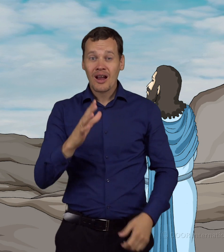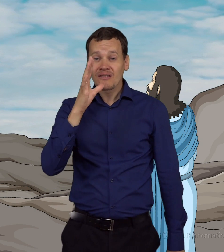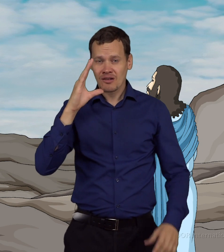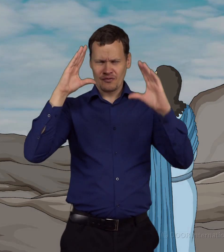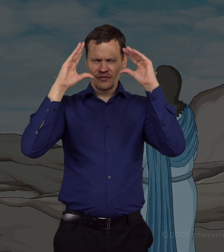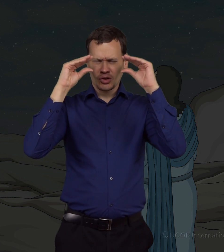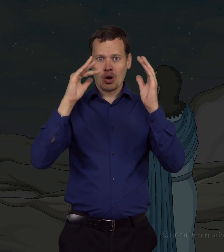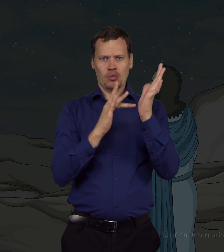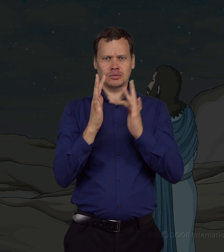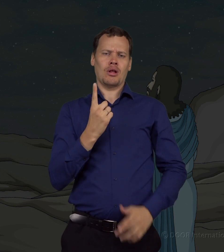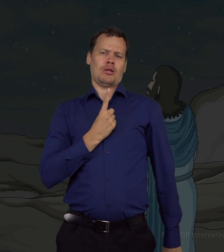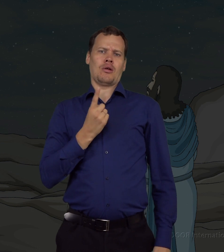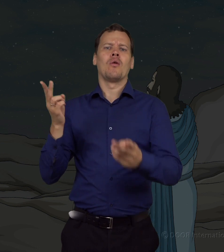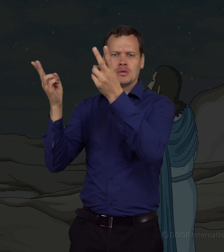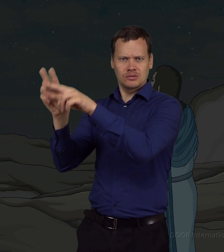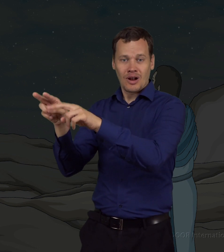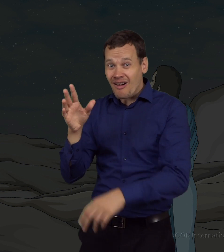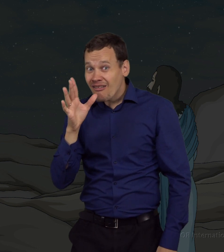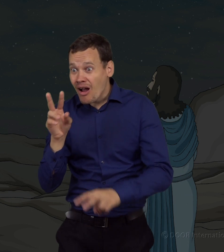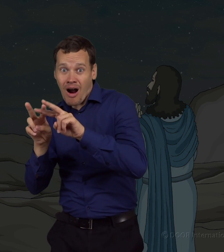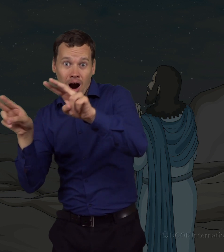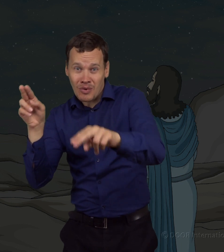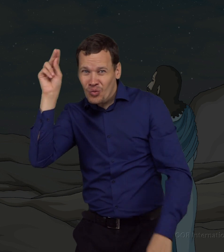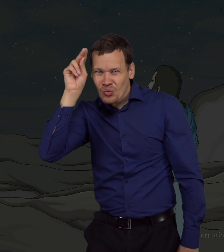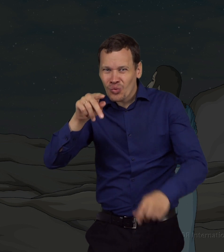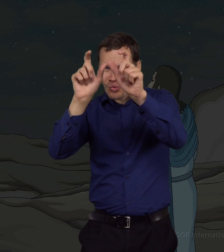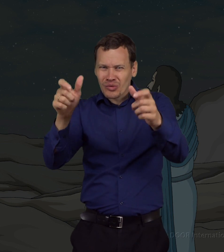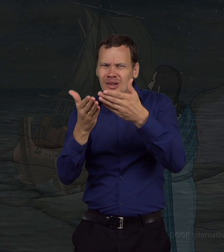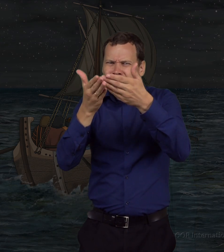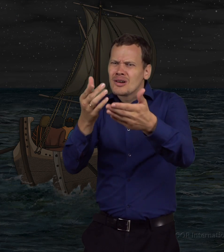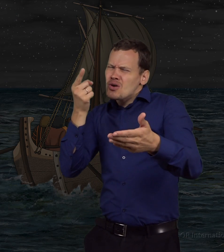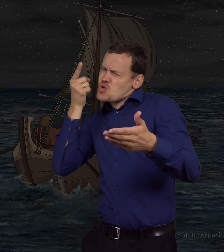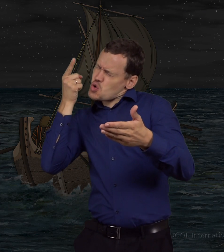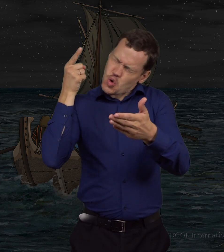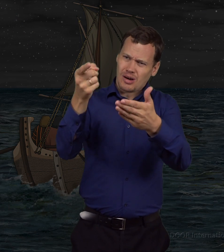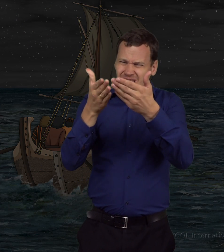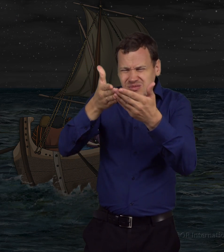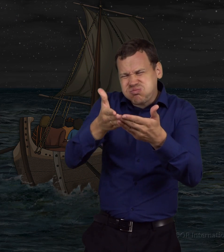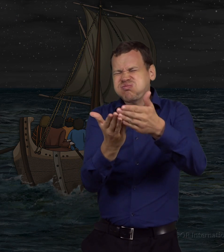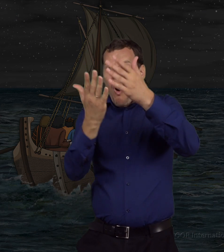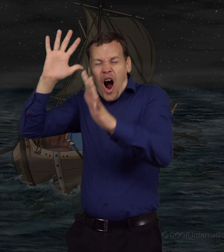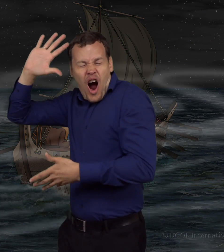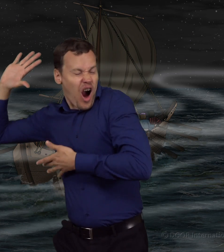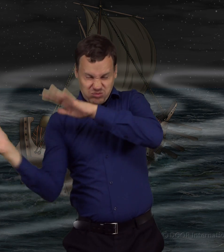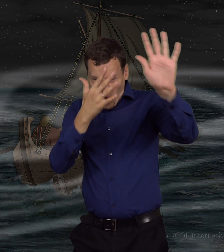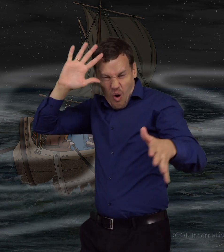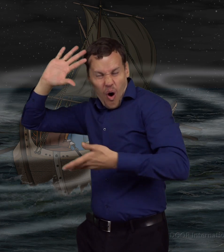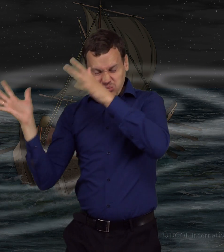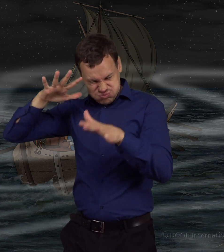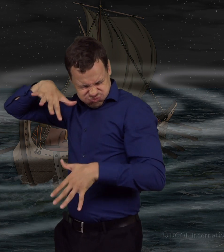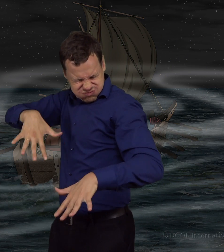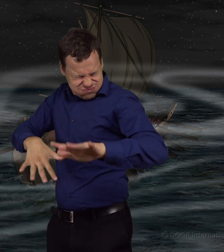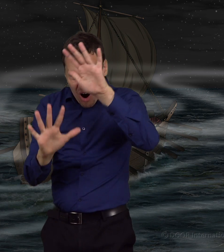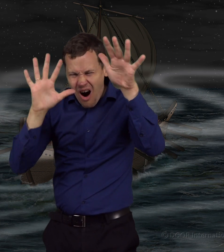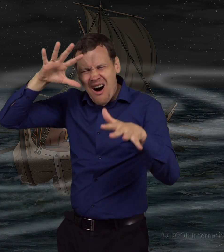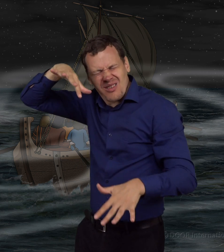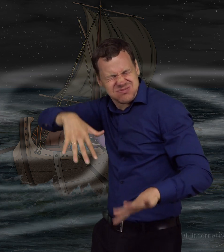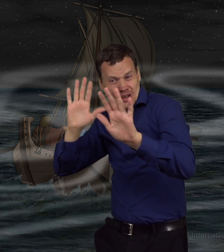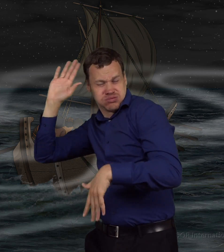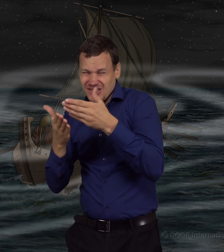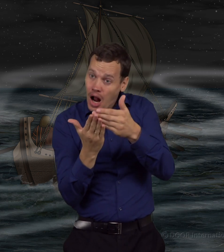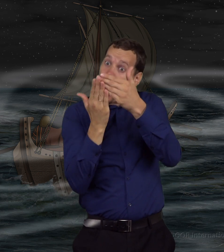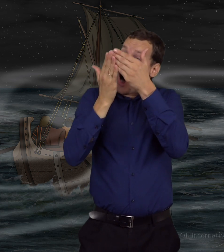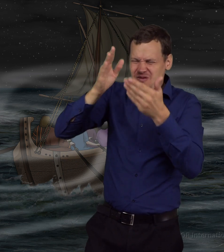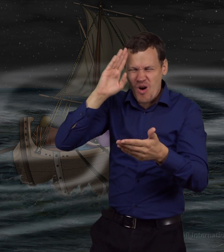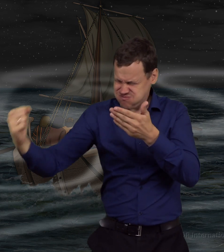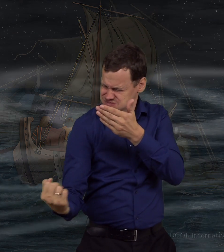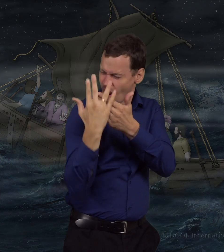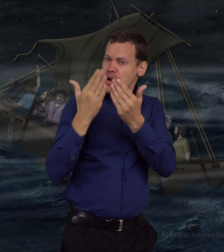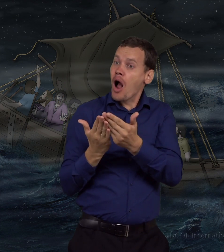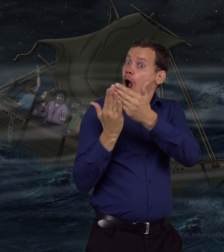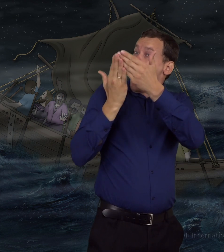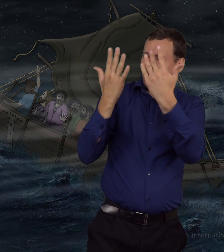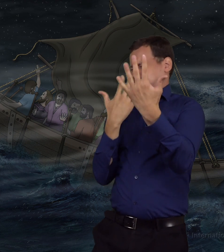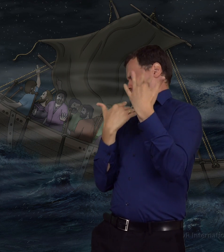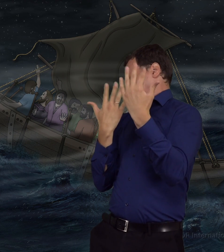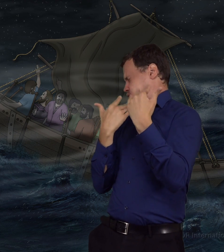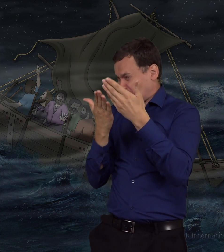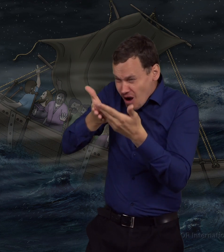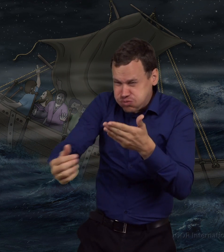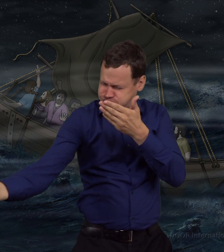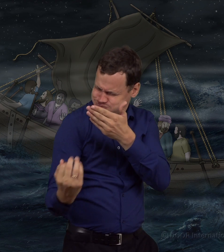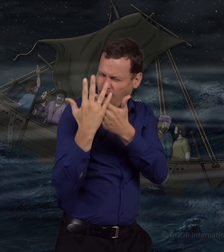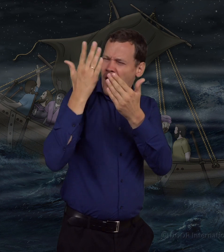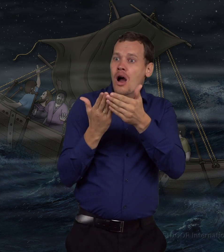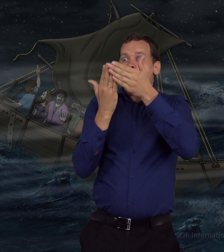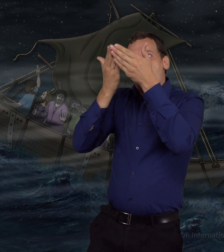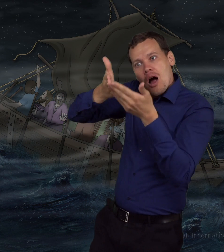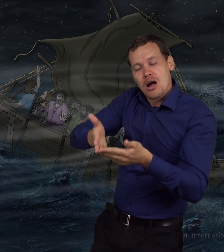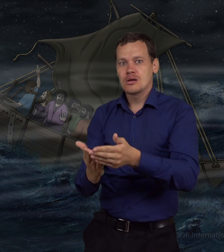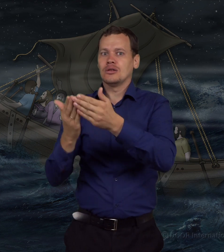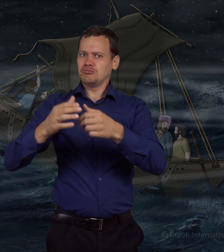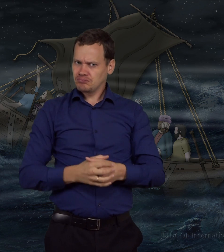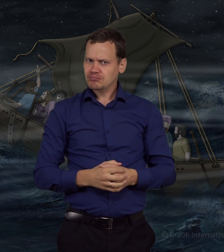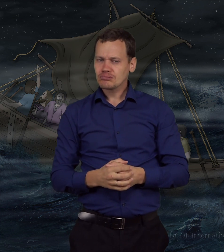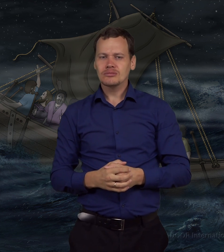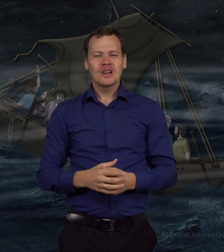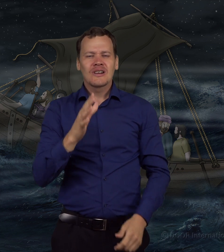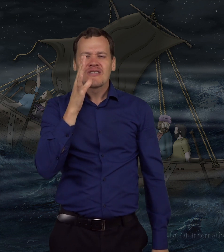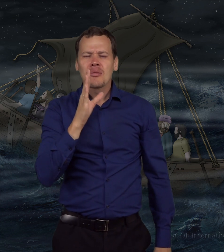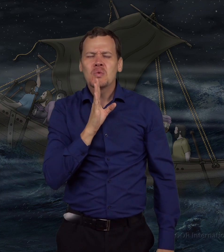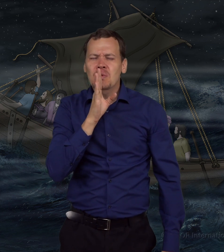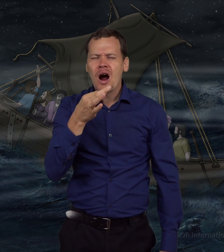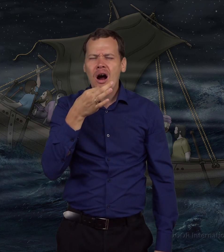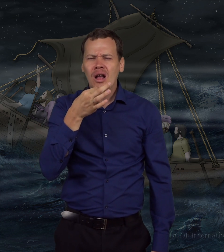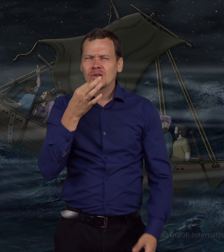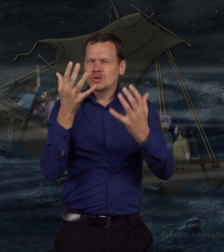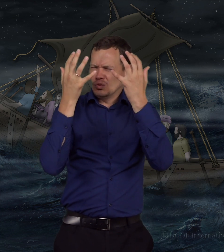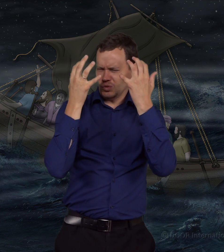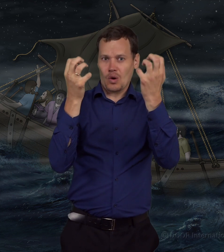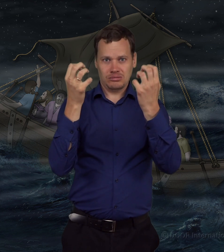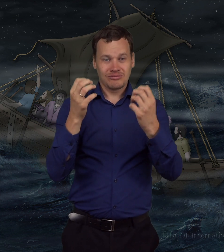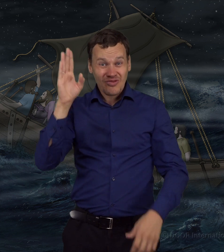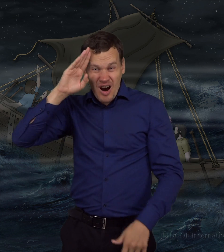When evening came, He was there alone, but the boat was already far from land, buffeted by the waves because the wind was against it.